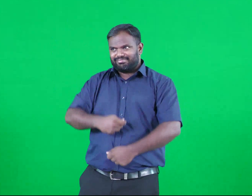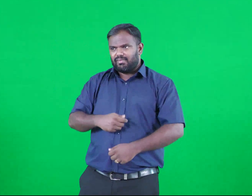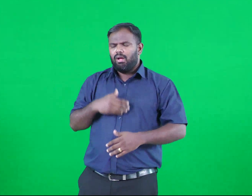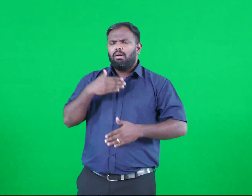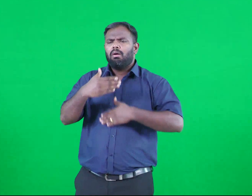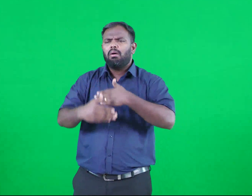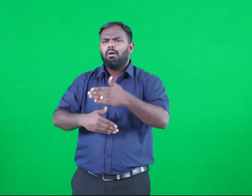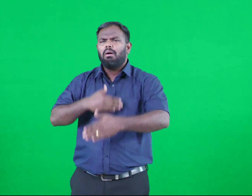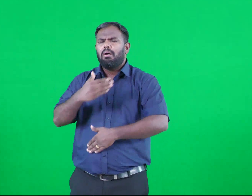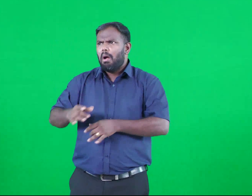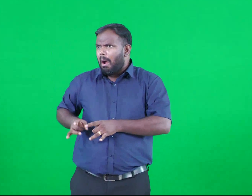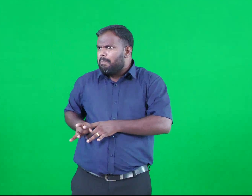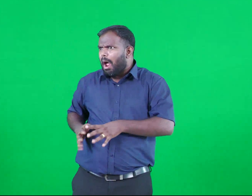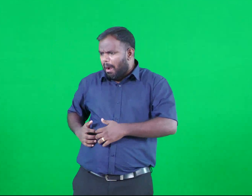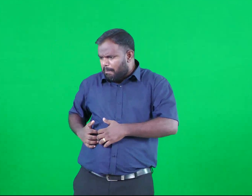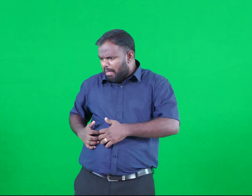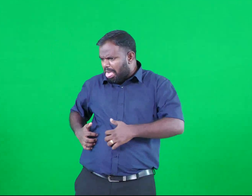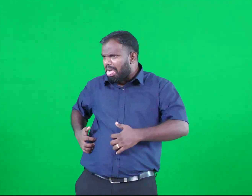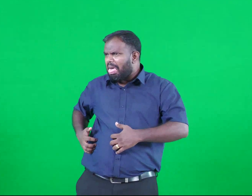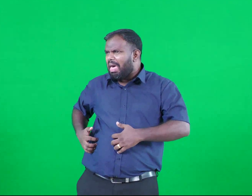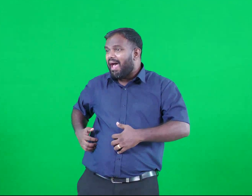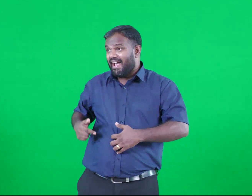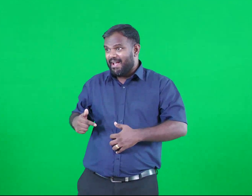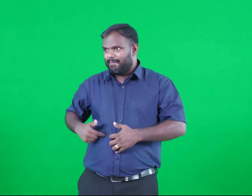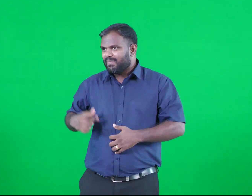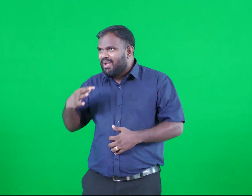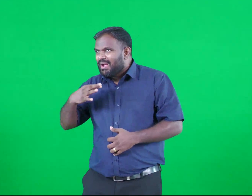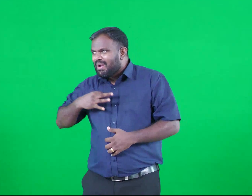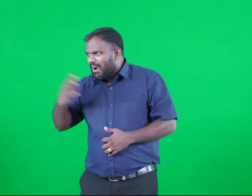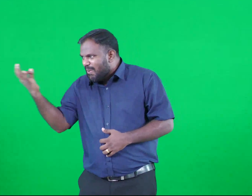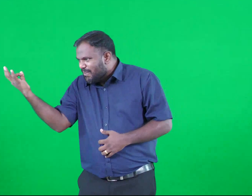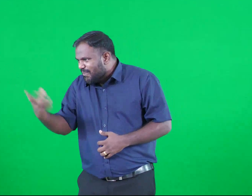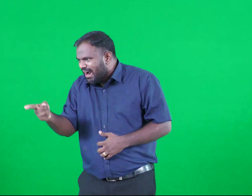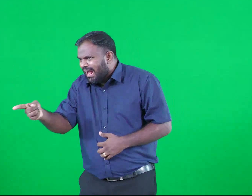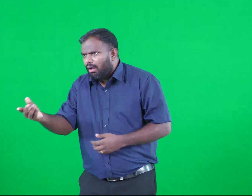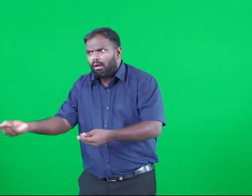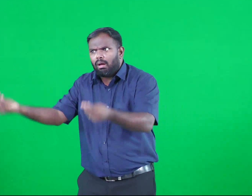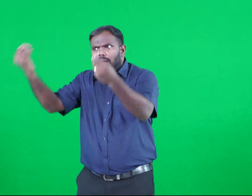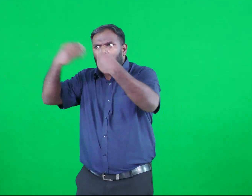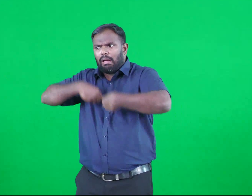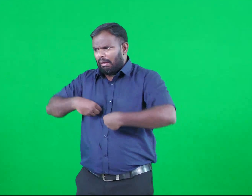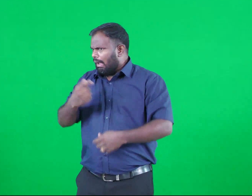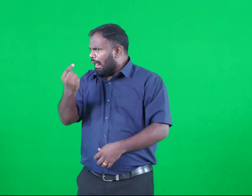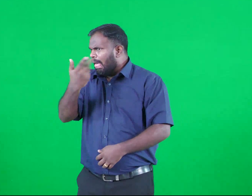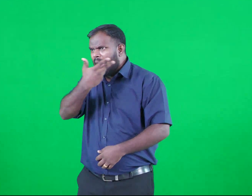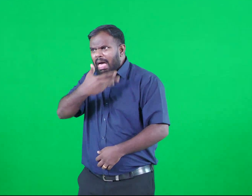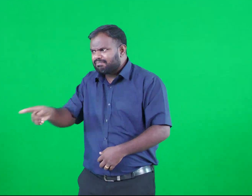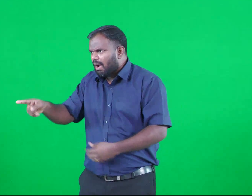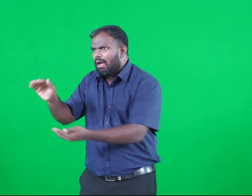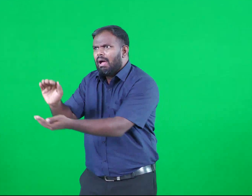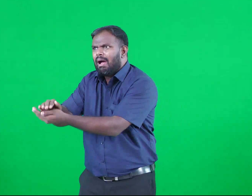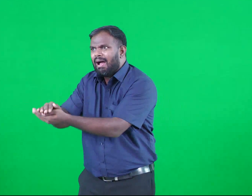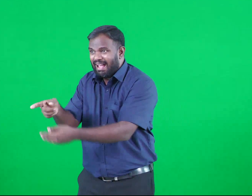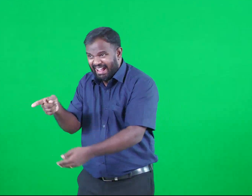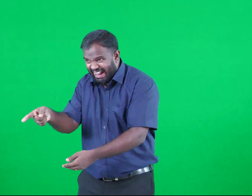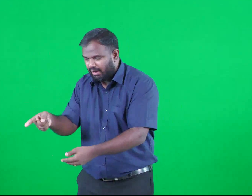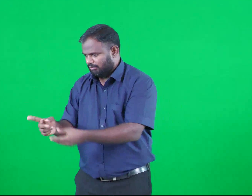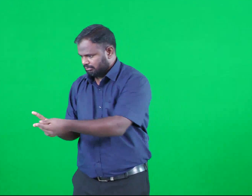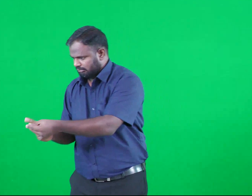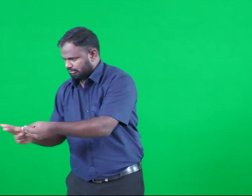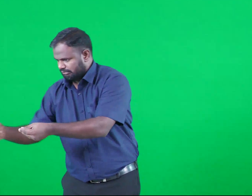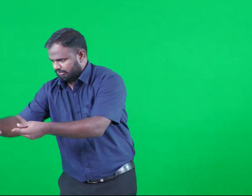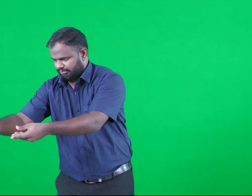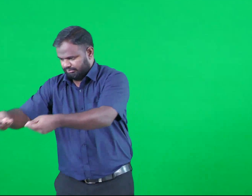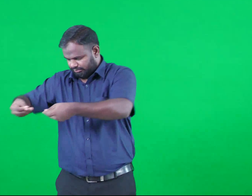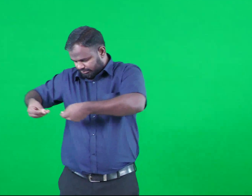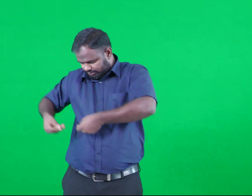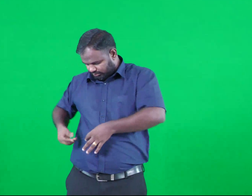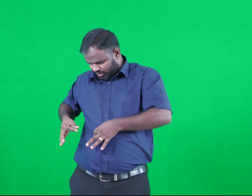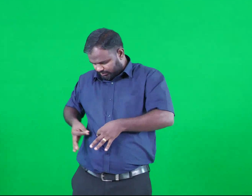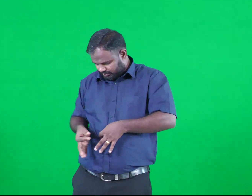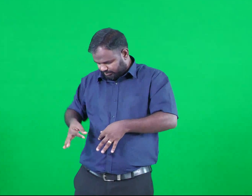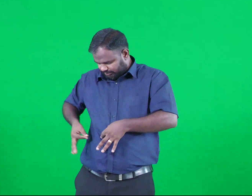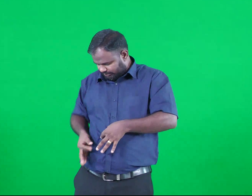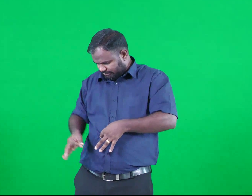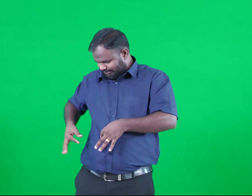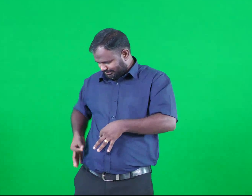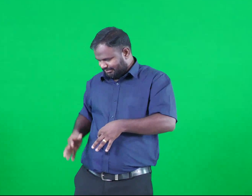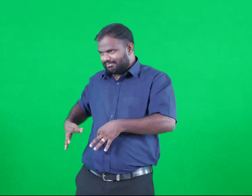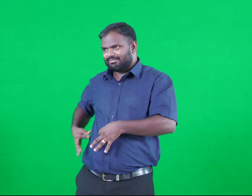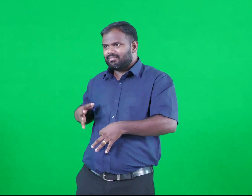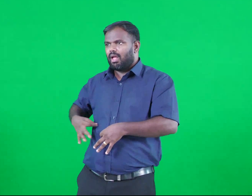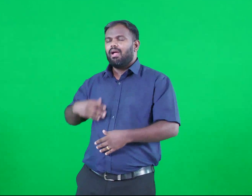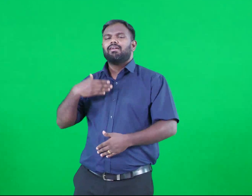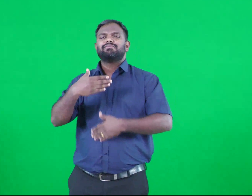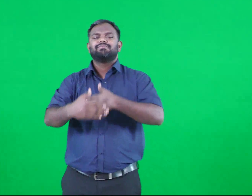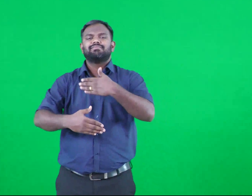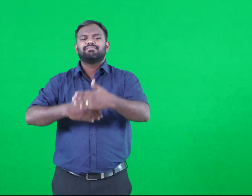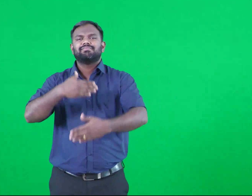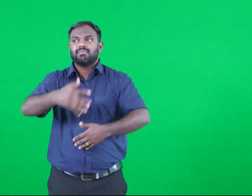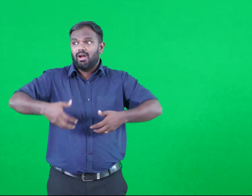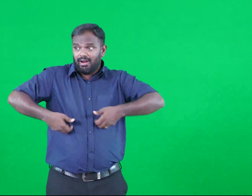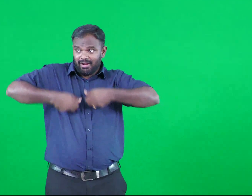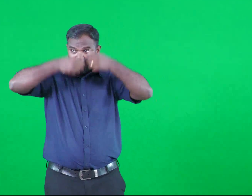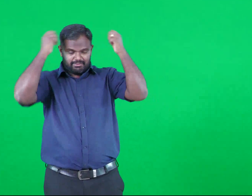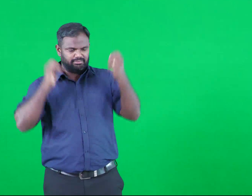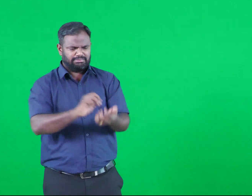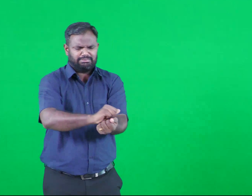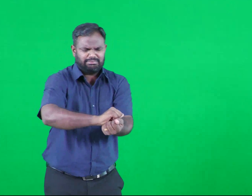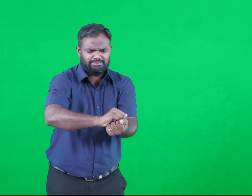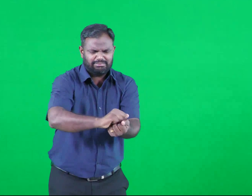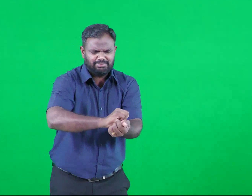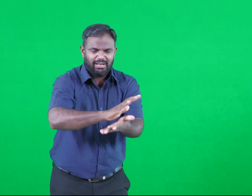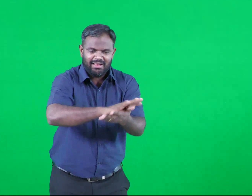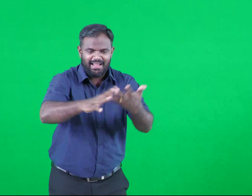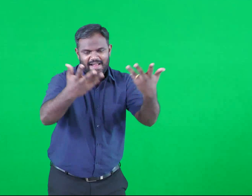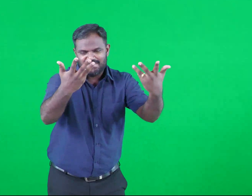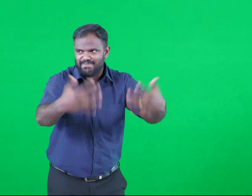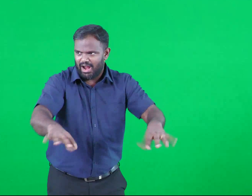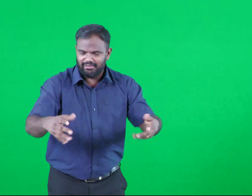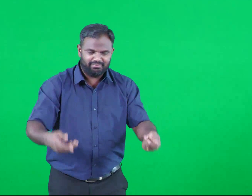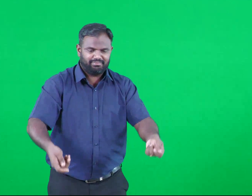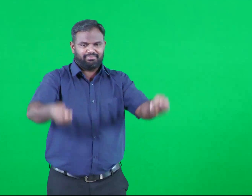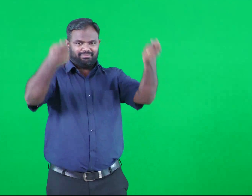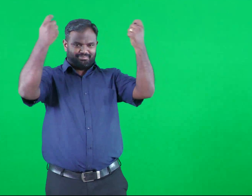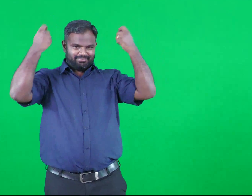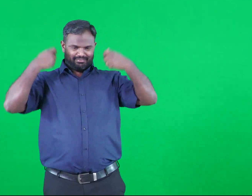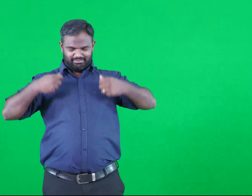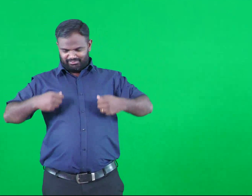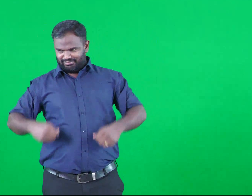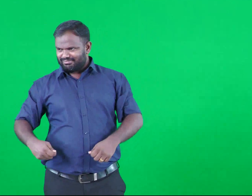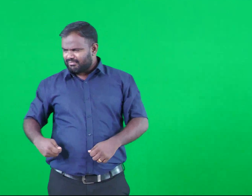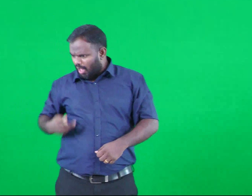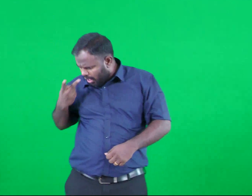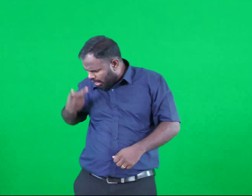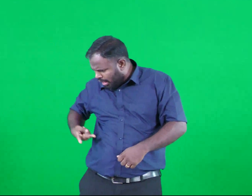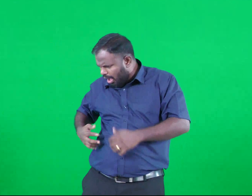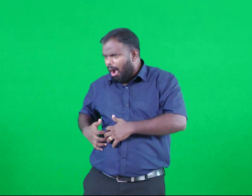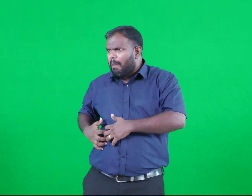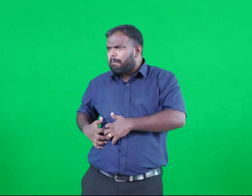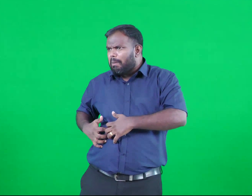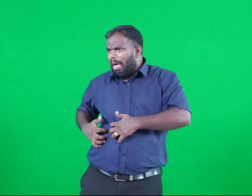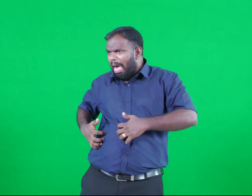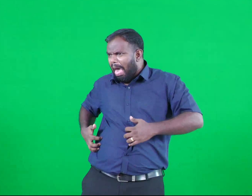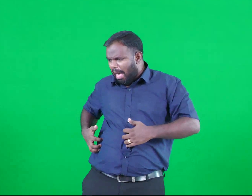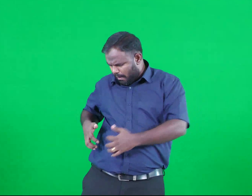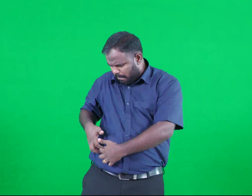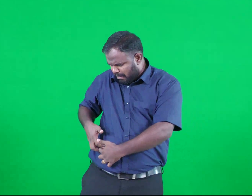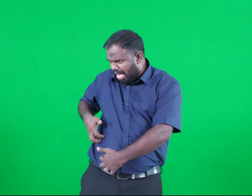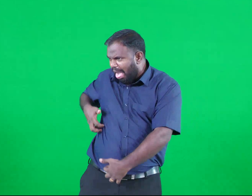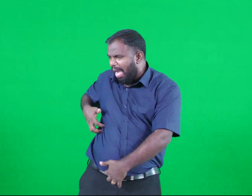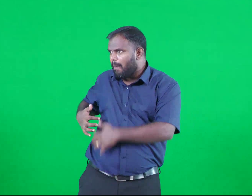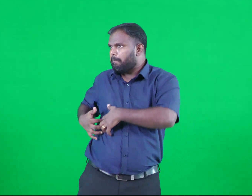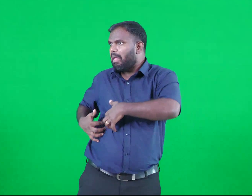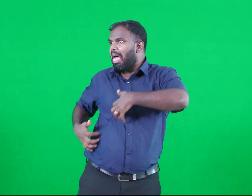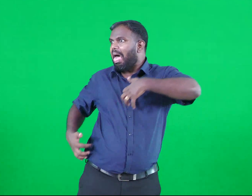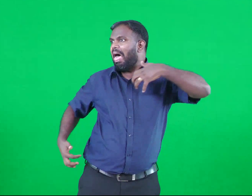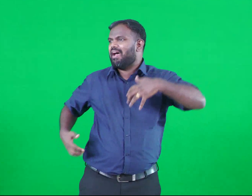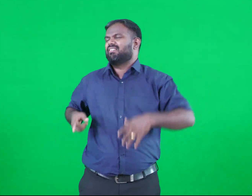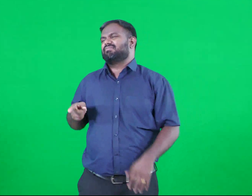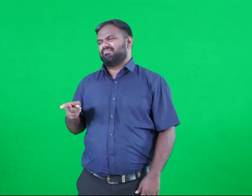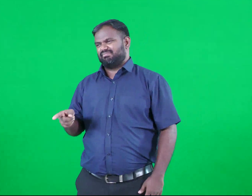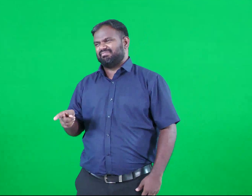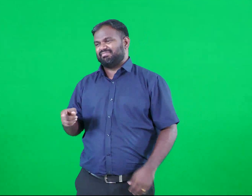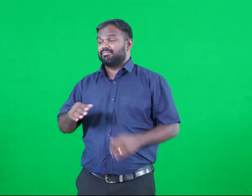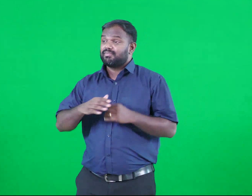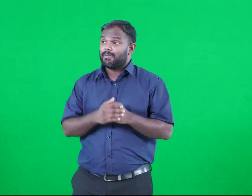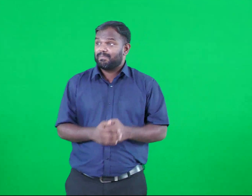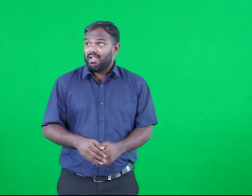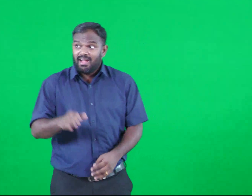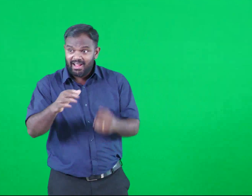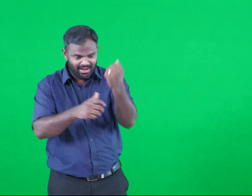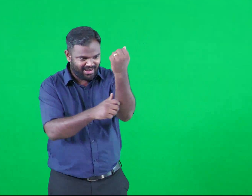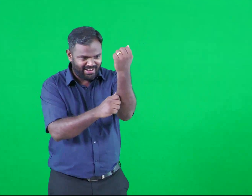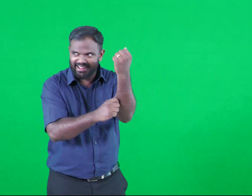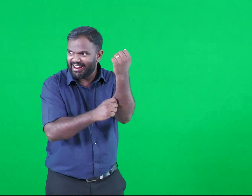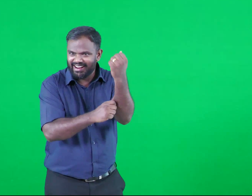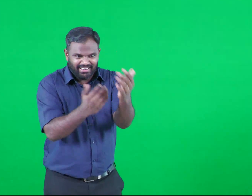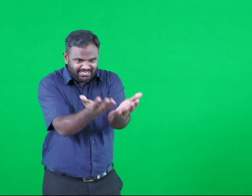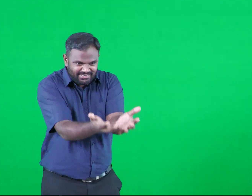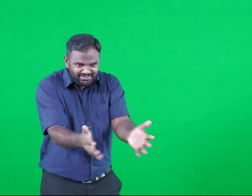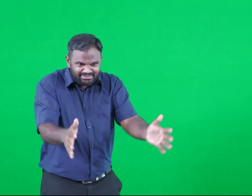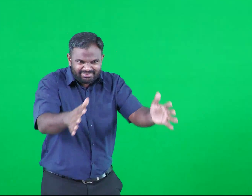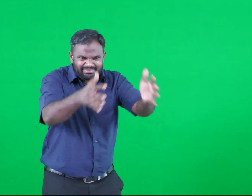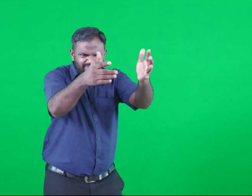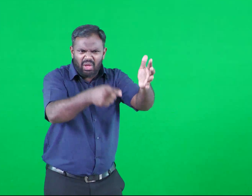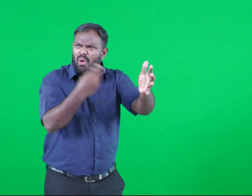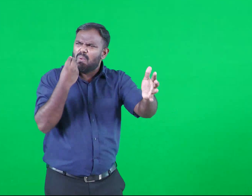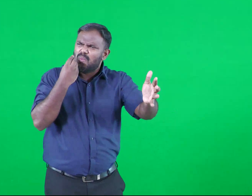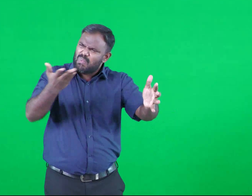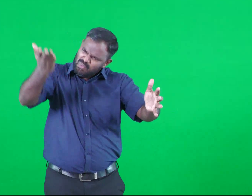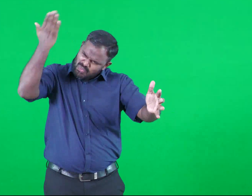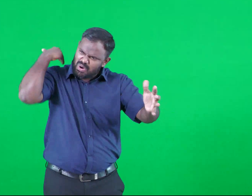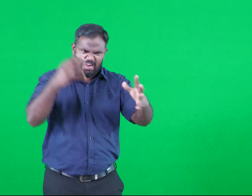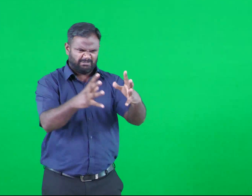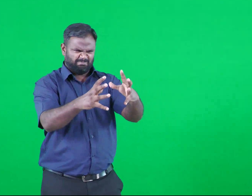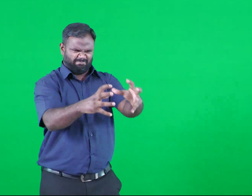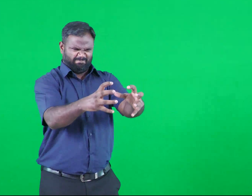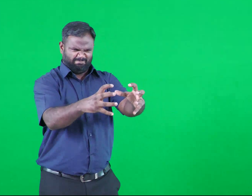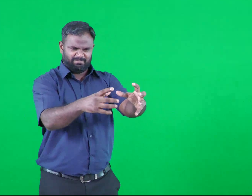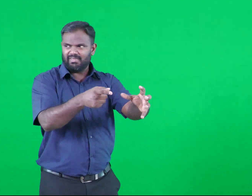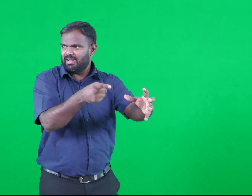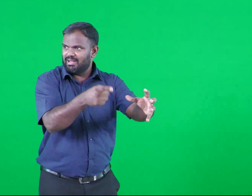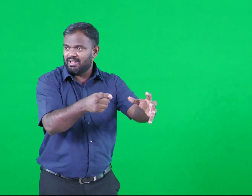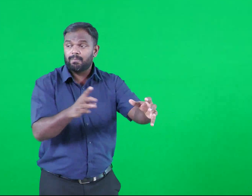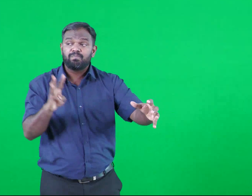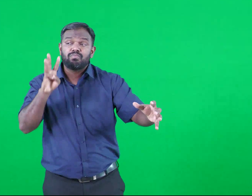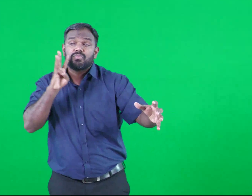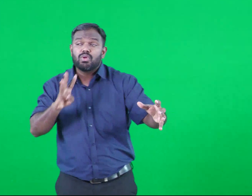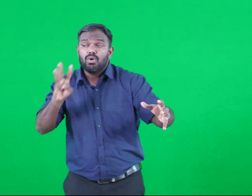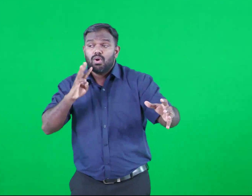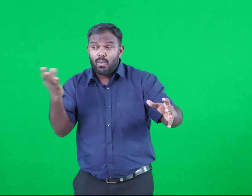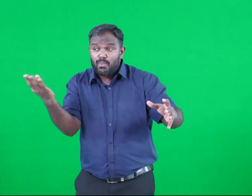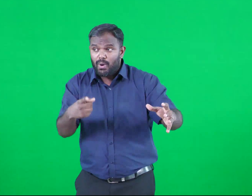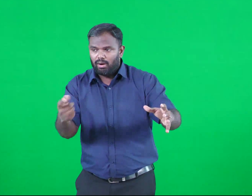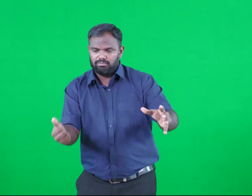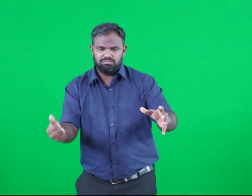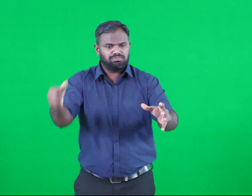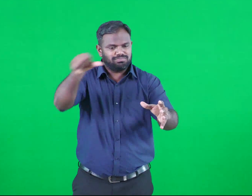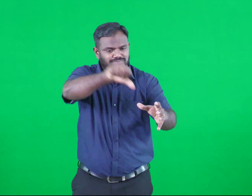If he does, the new piece will pull away from the old, and a worse tear will result. And no one pours new wine into old wineskins.